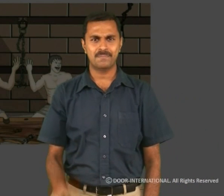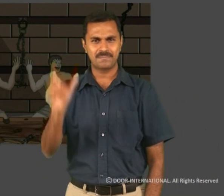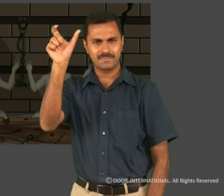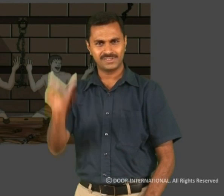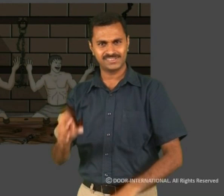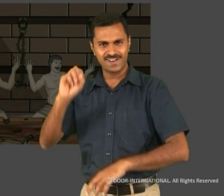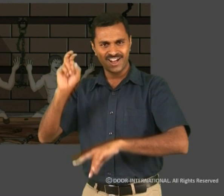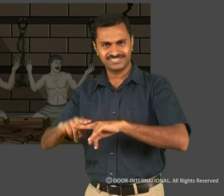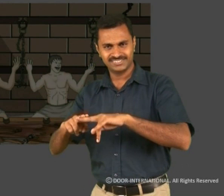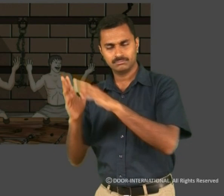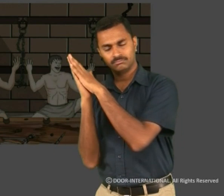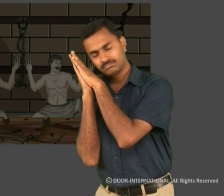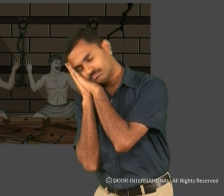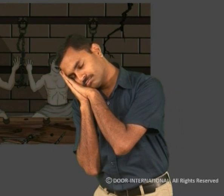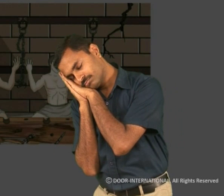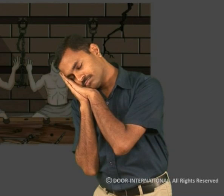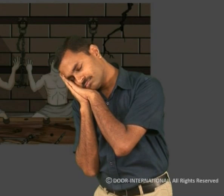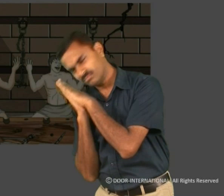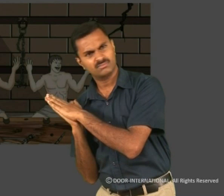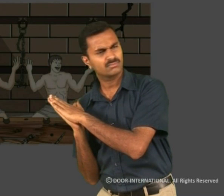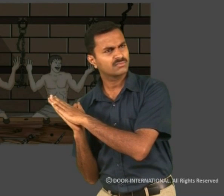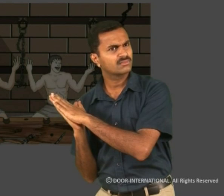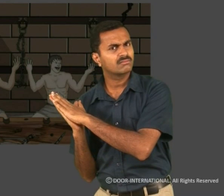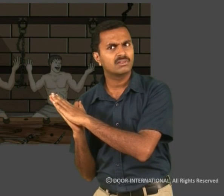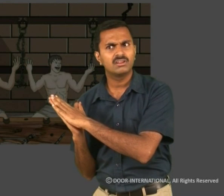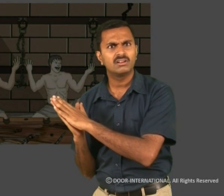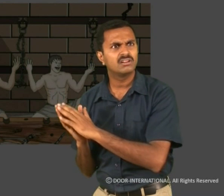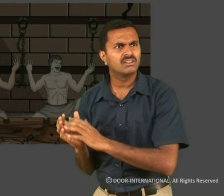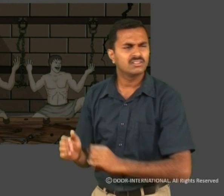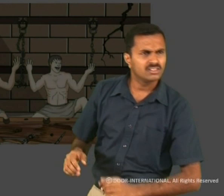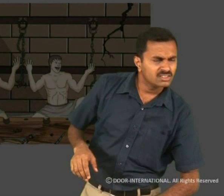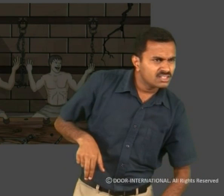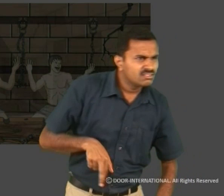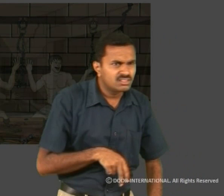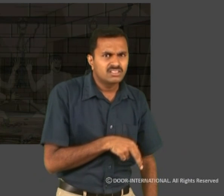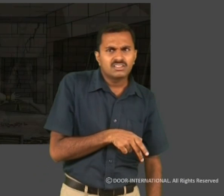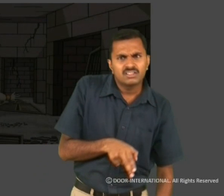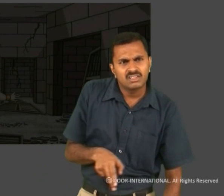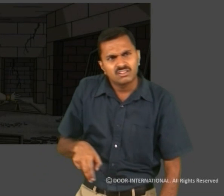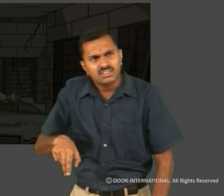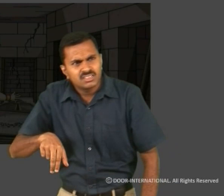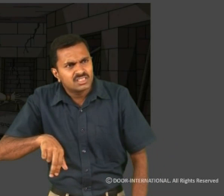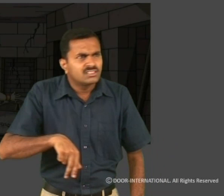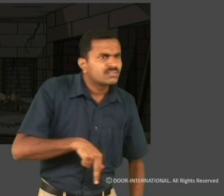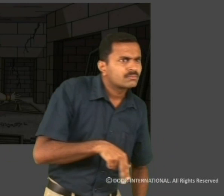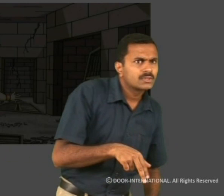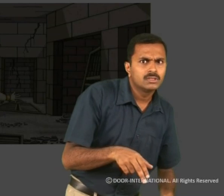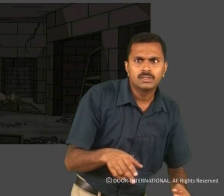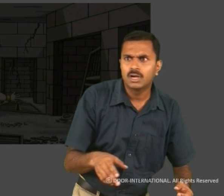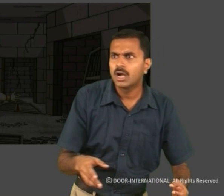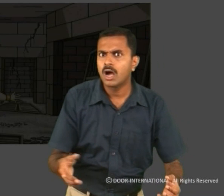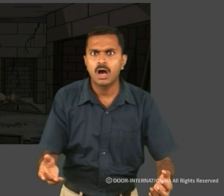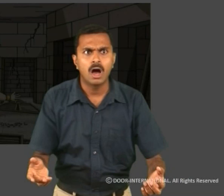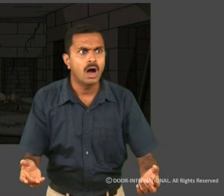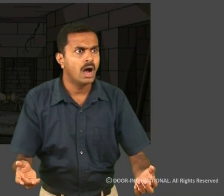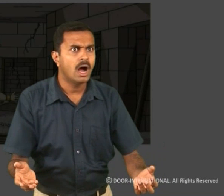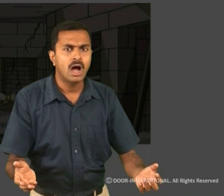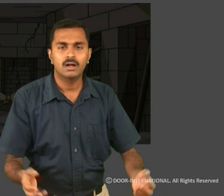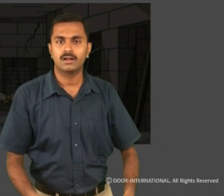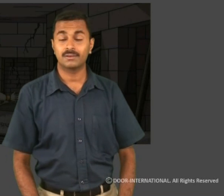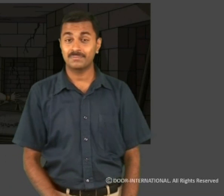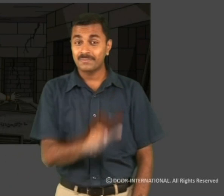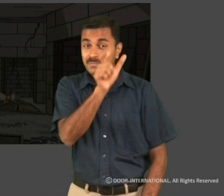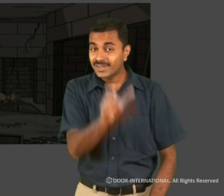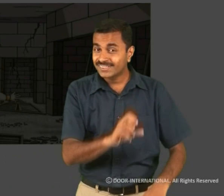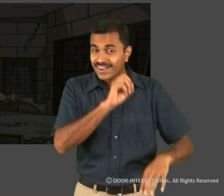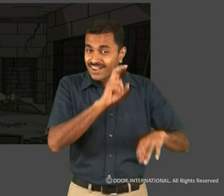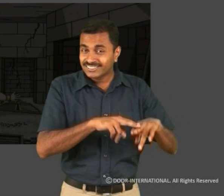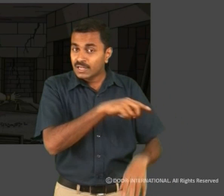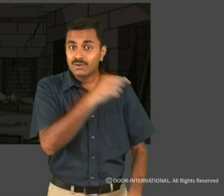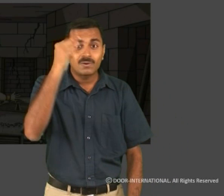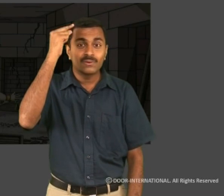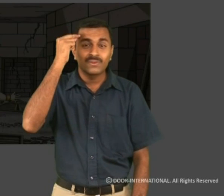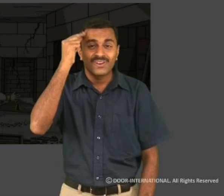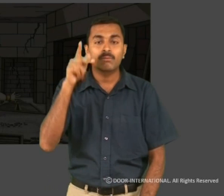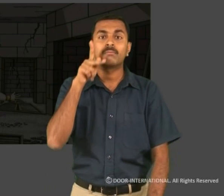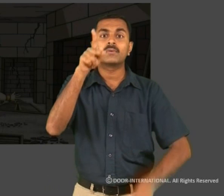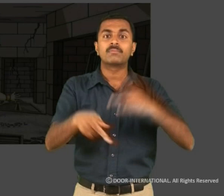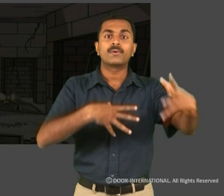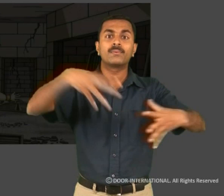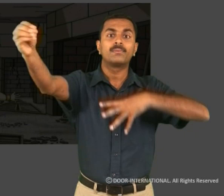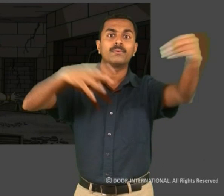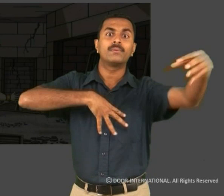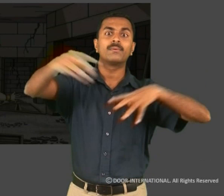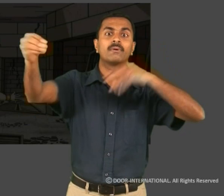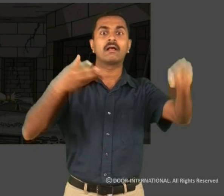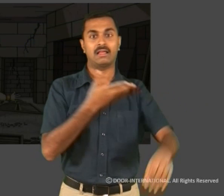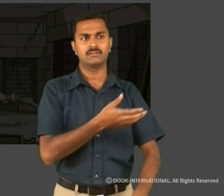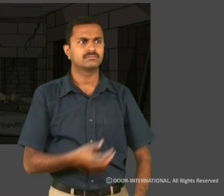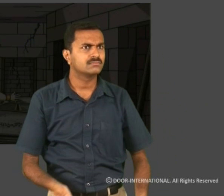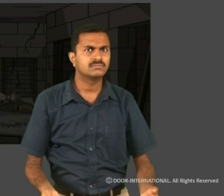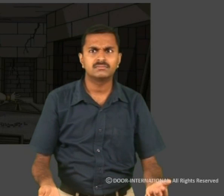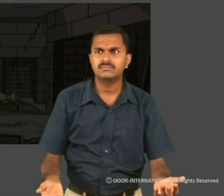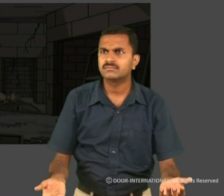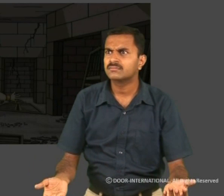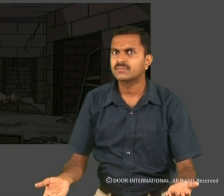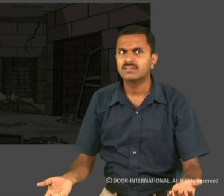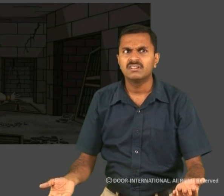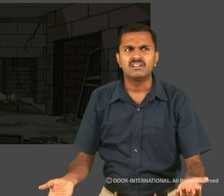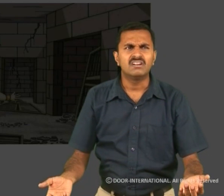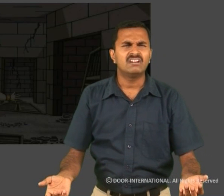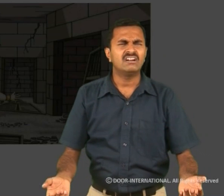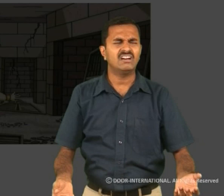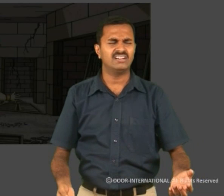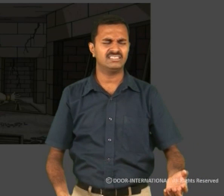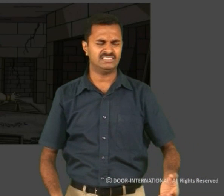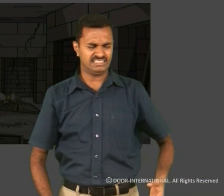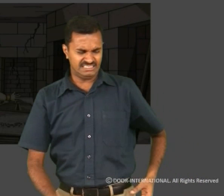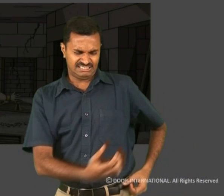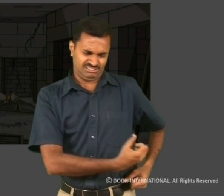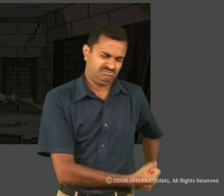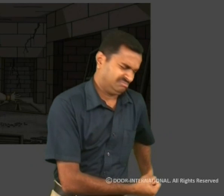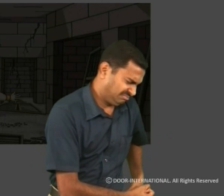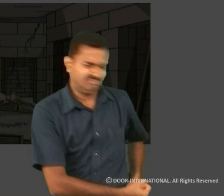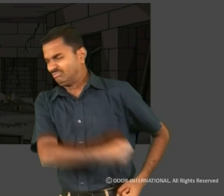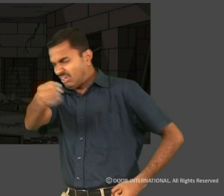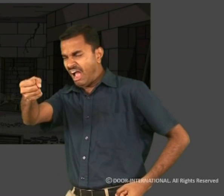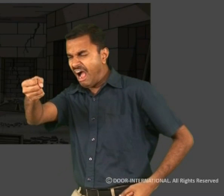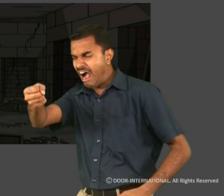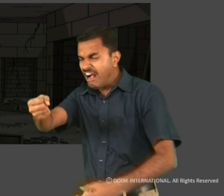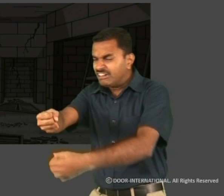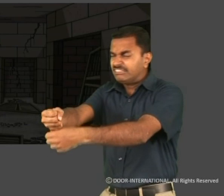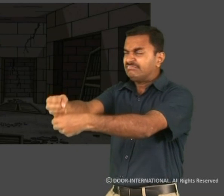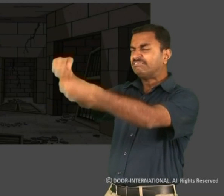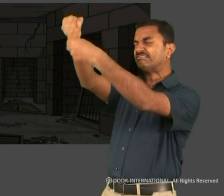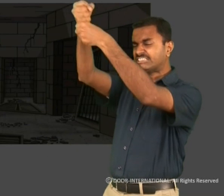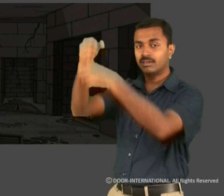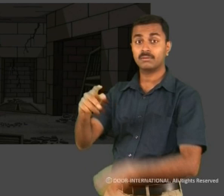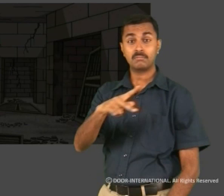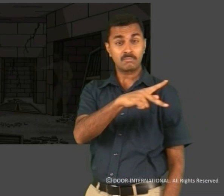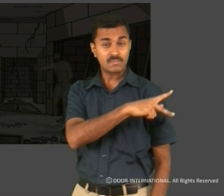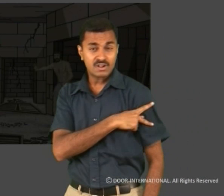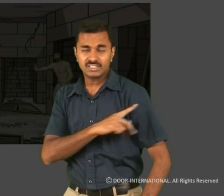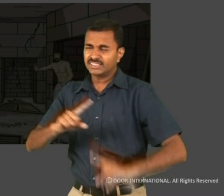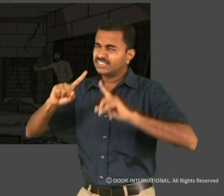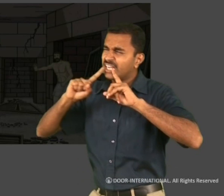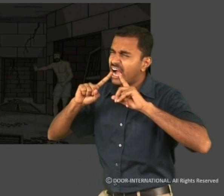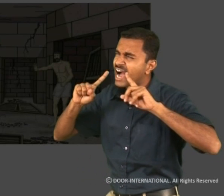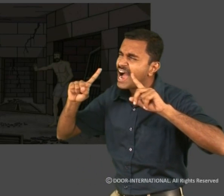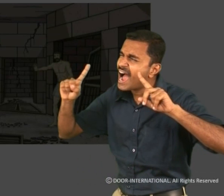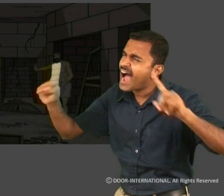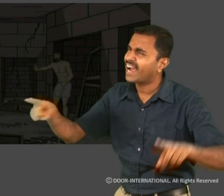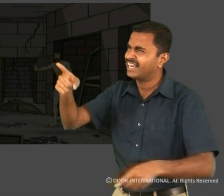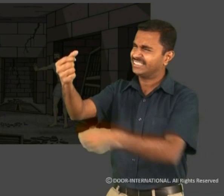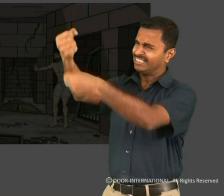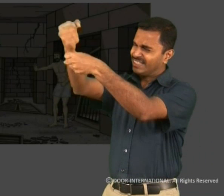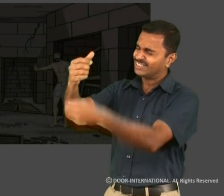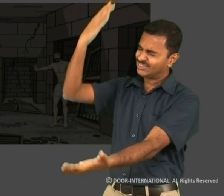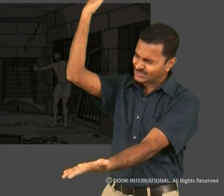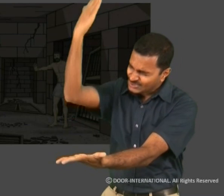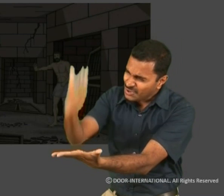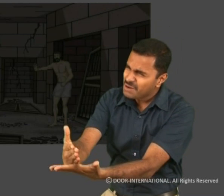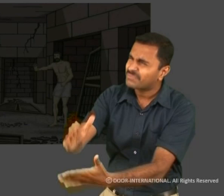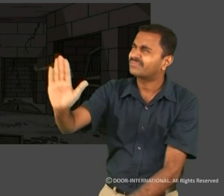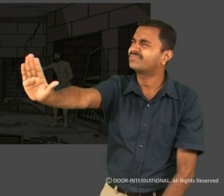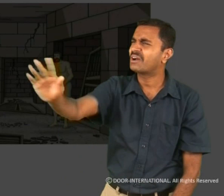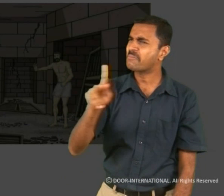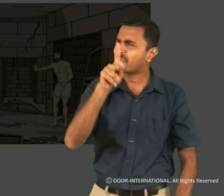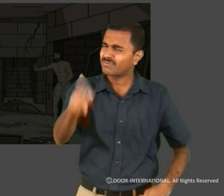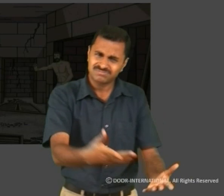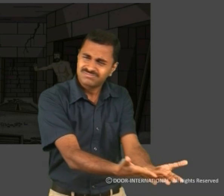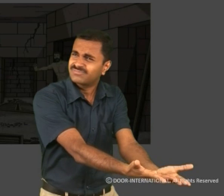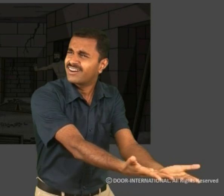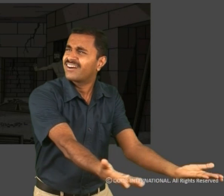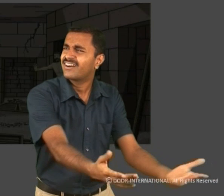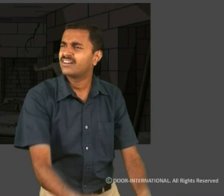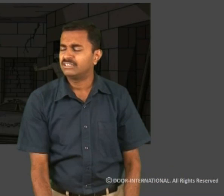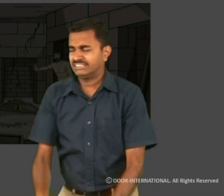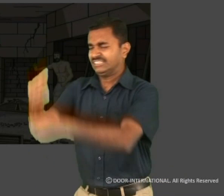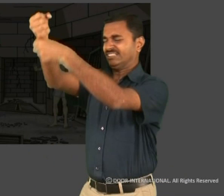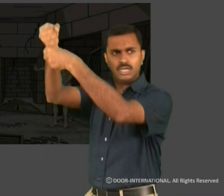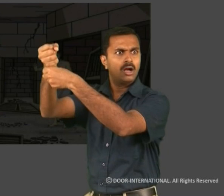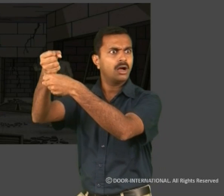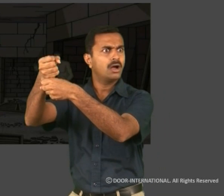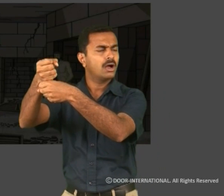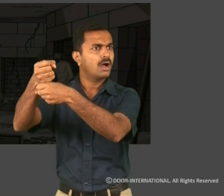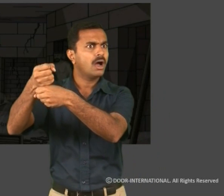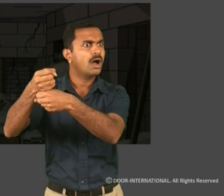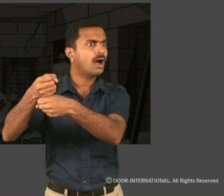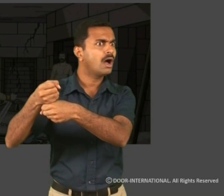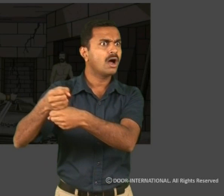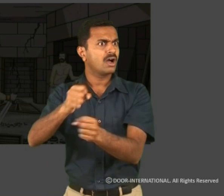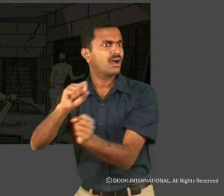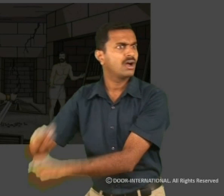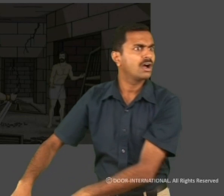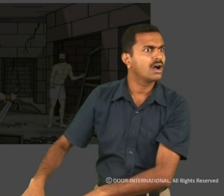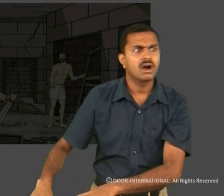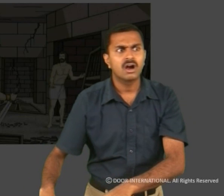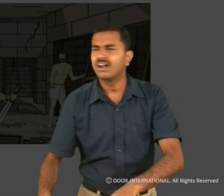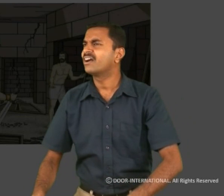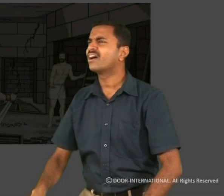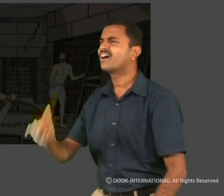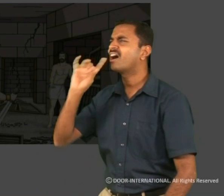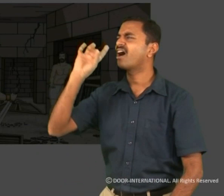When the jailer woke up and saw the prison doors open, he drew his sword and was about to kill himself, presuming that the prisoners had escaped.